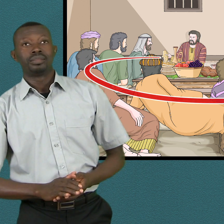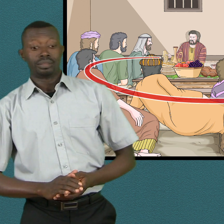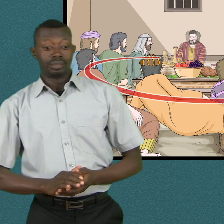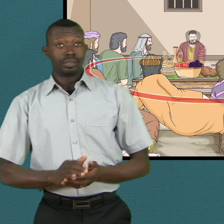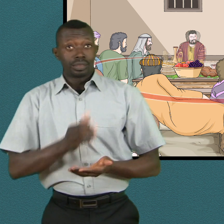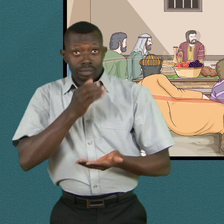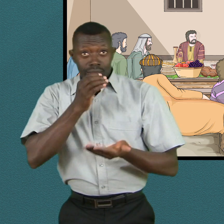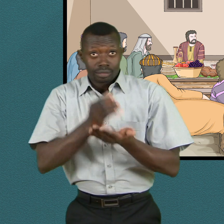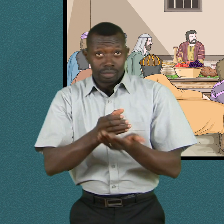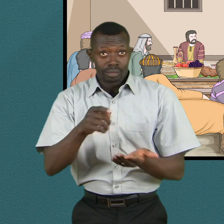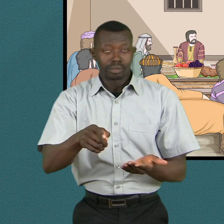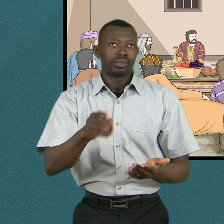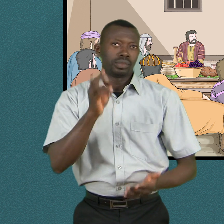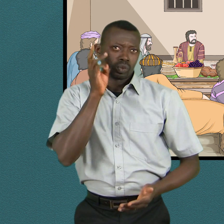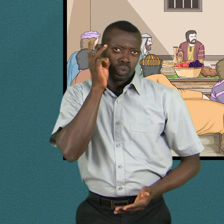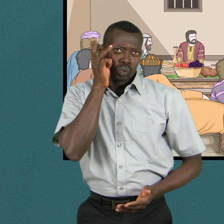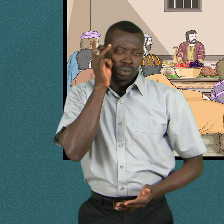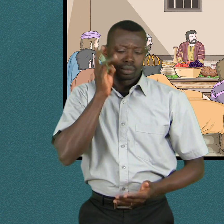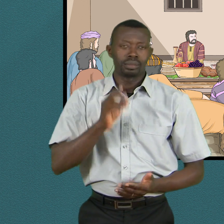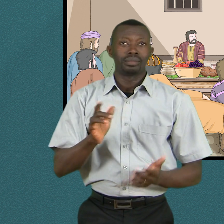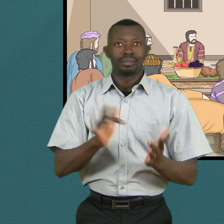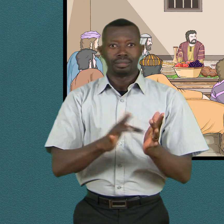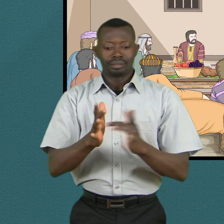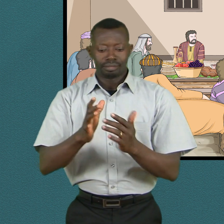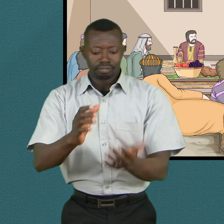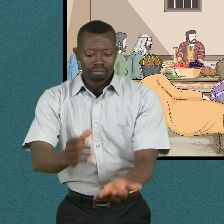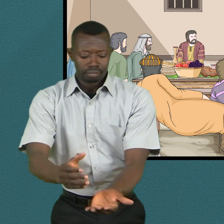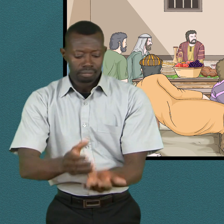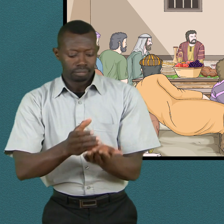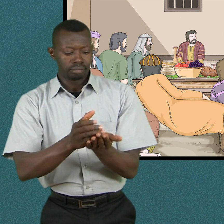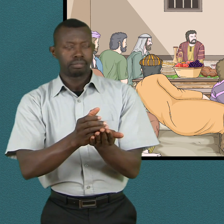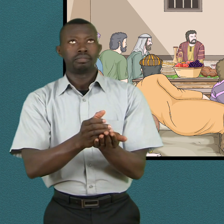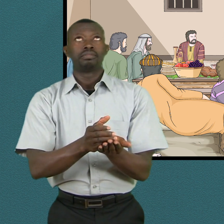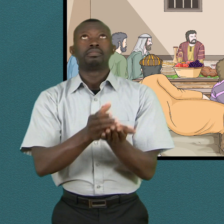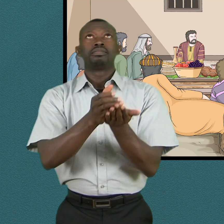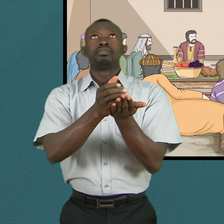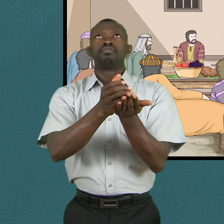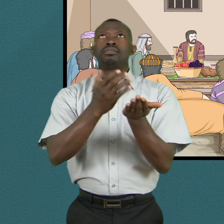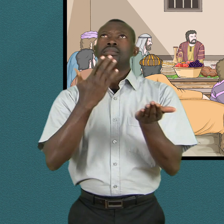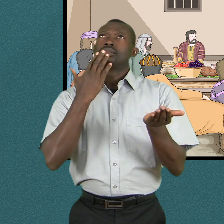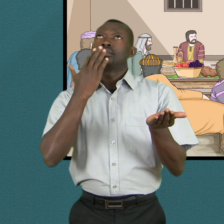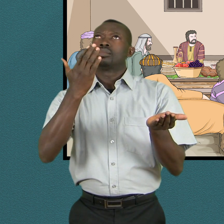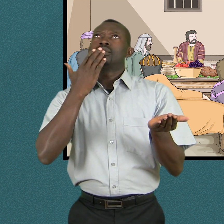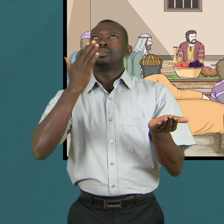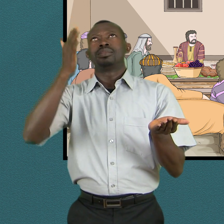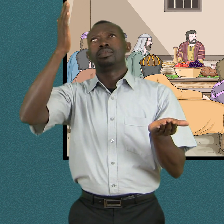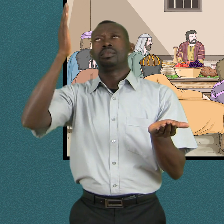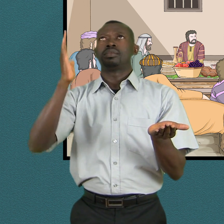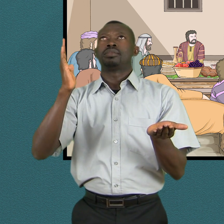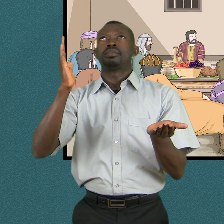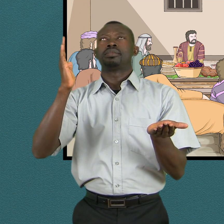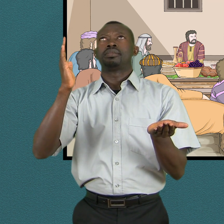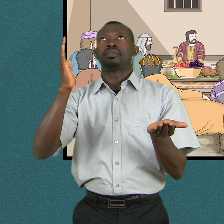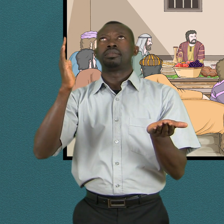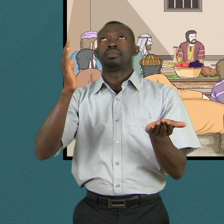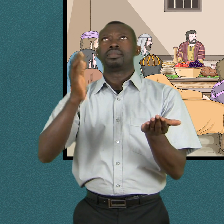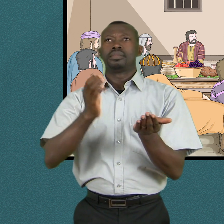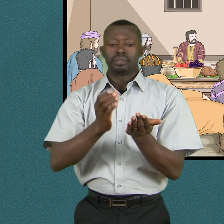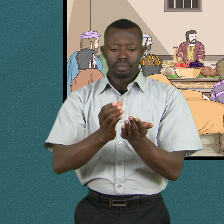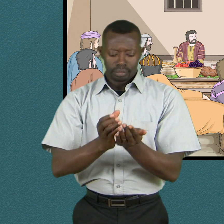this is My body.”